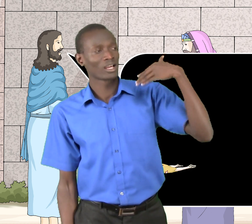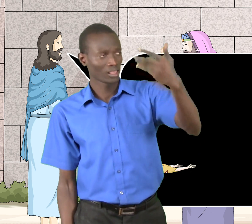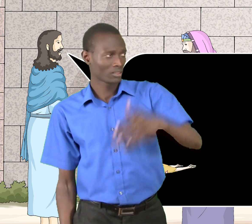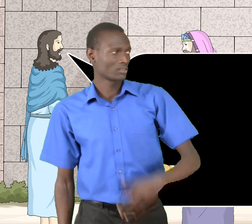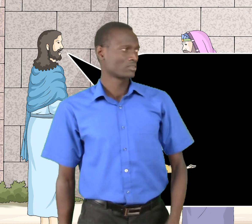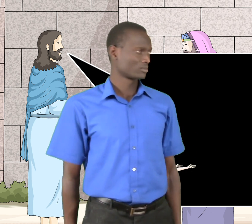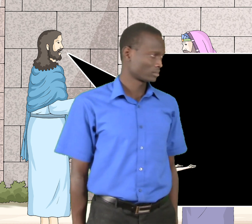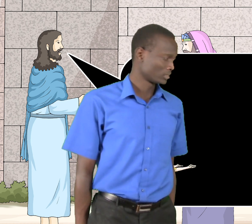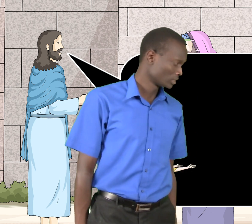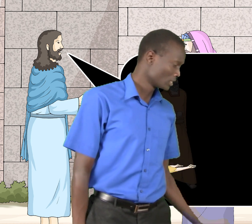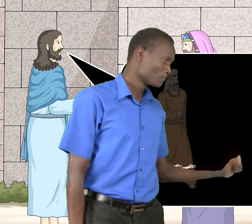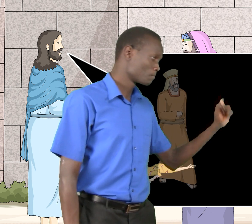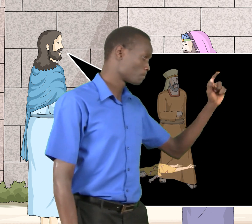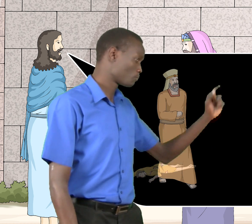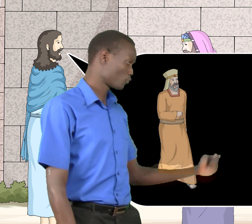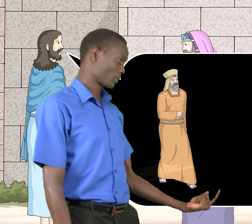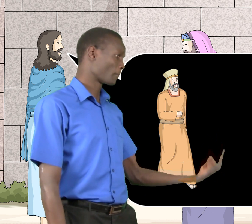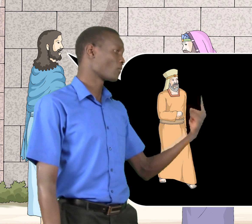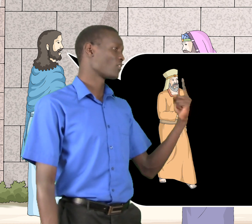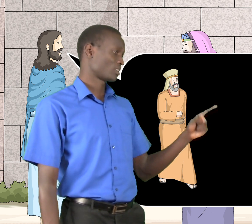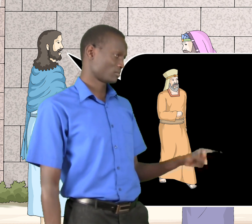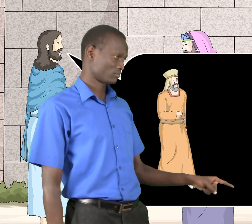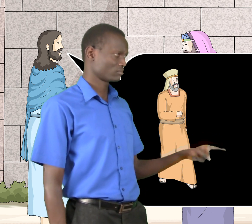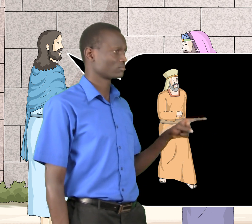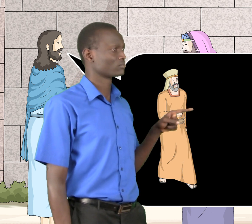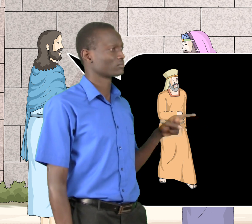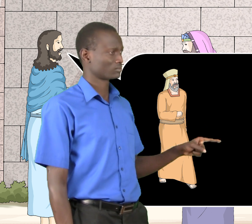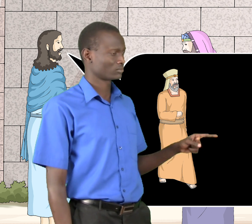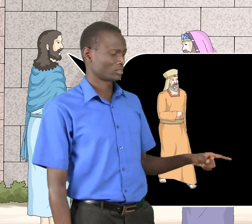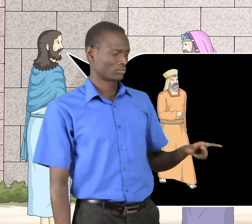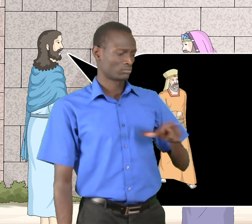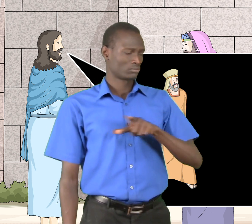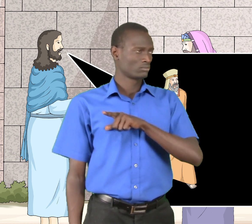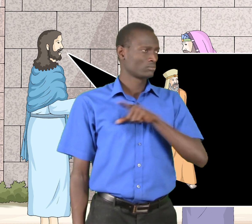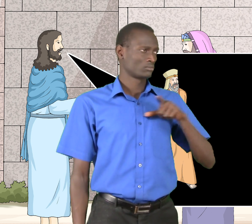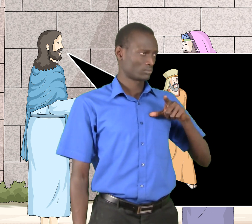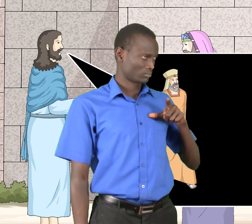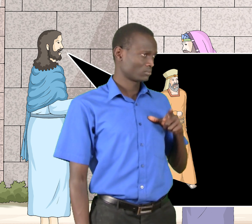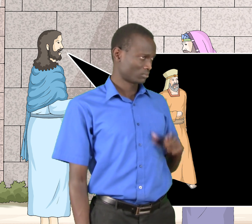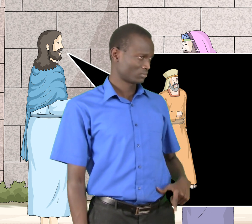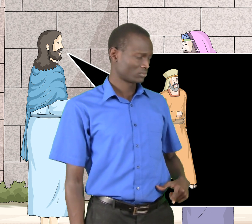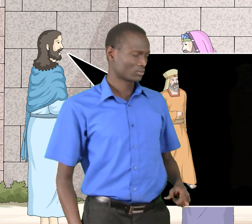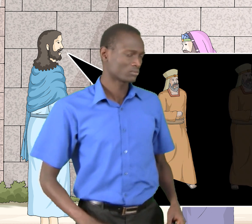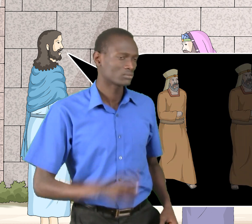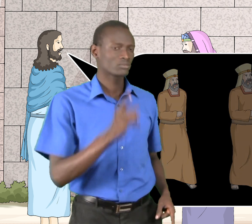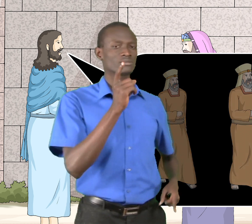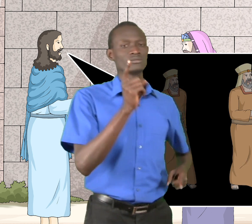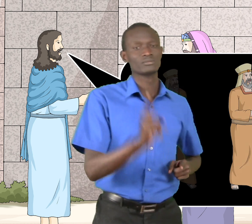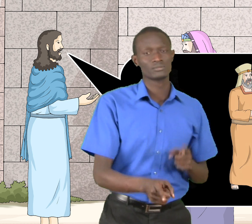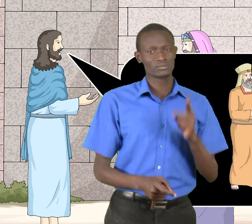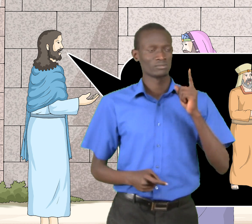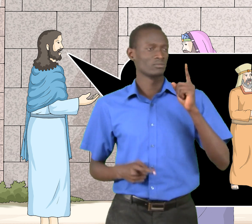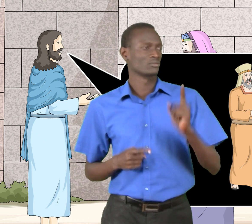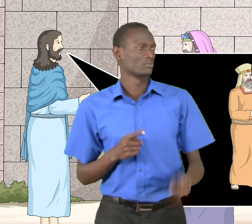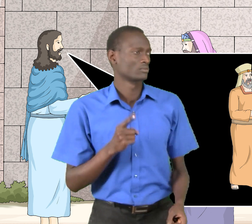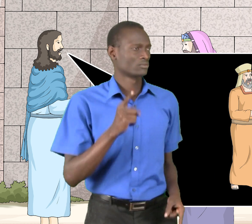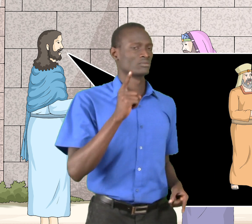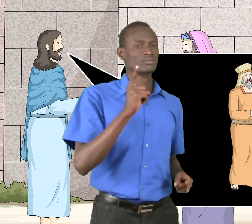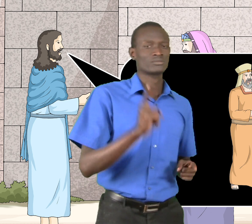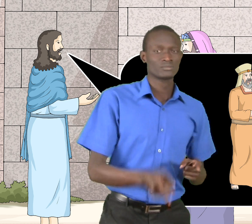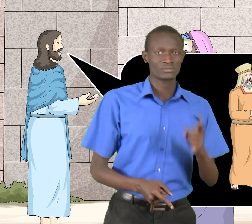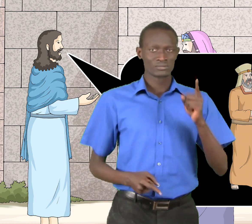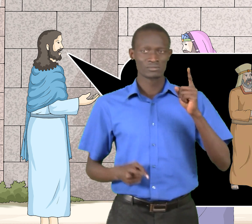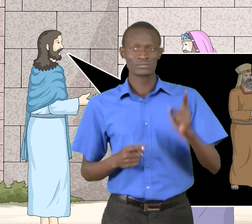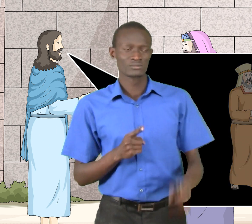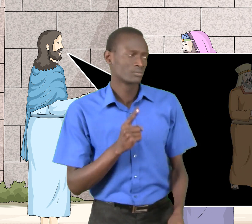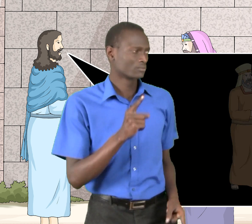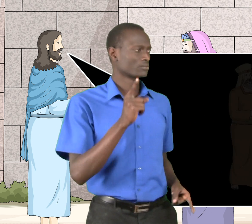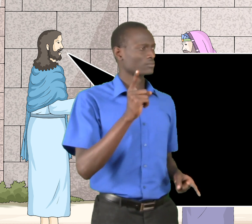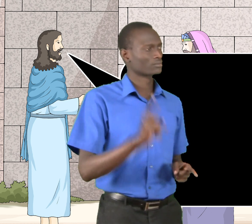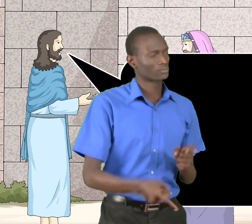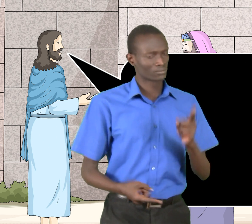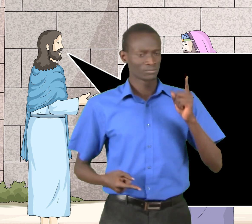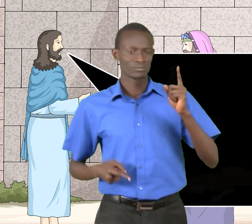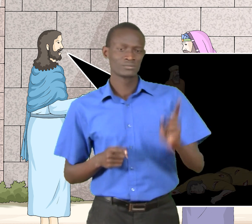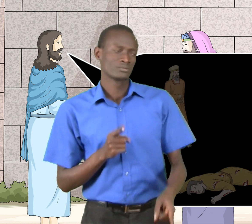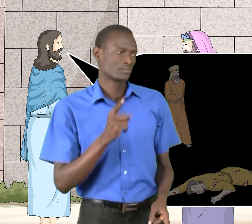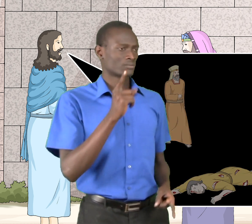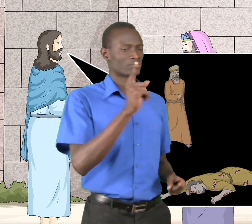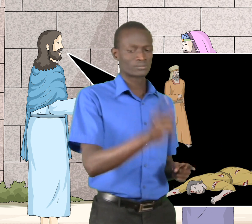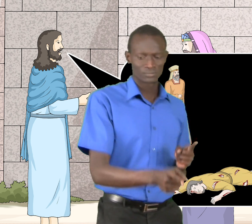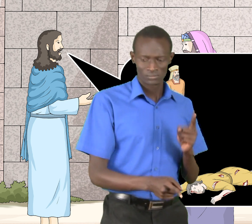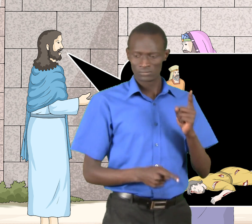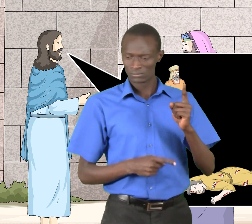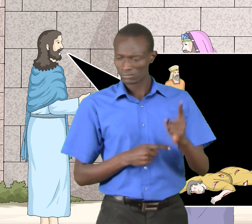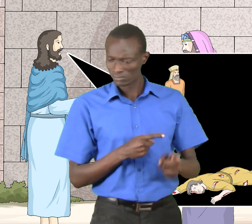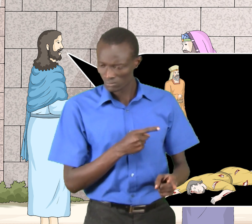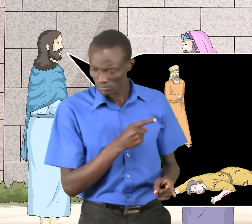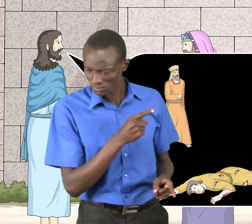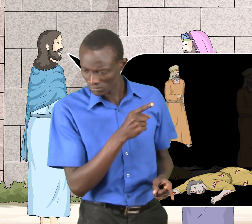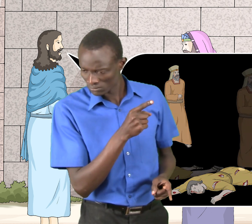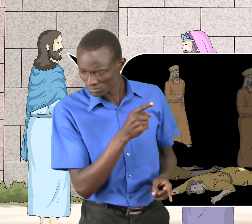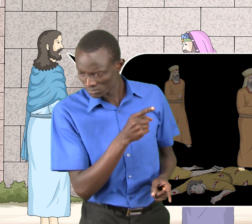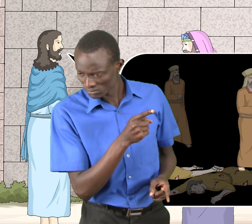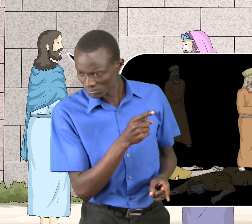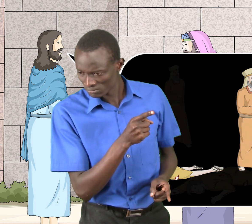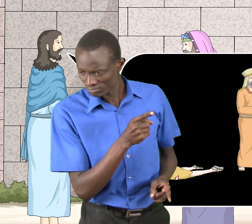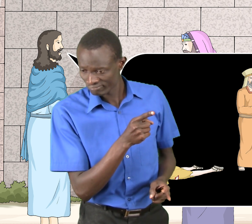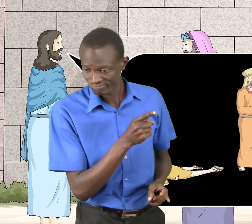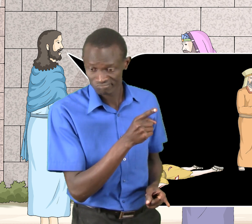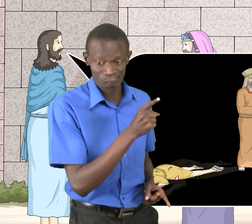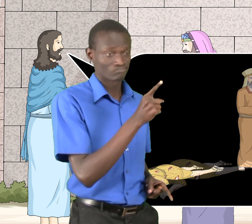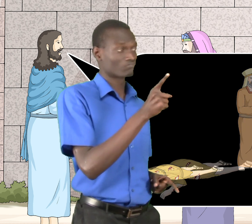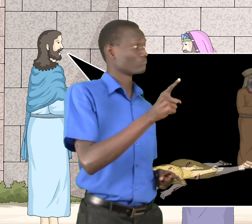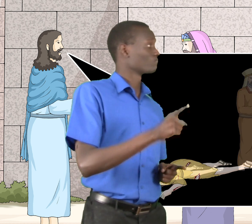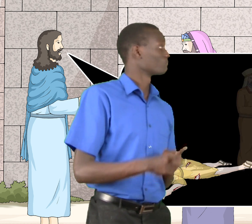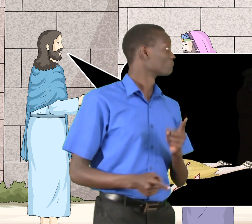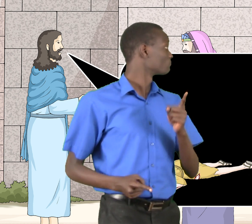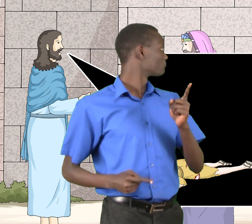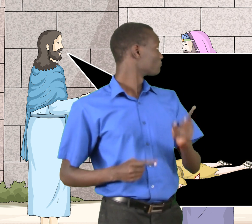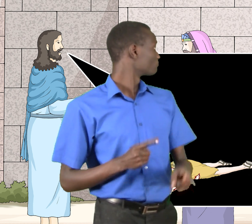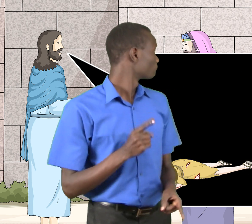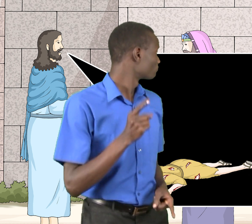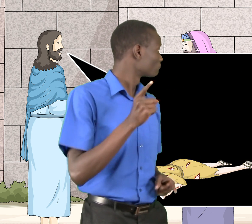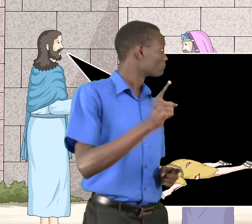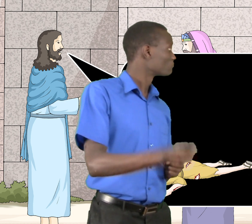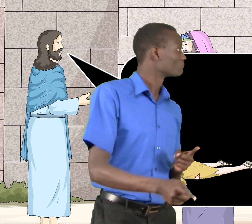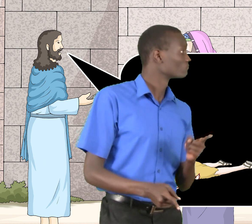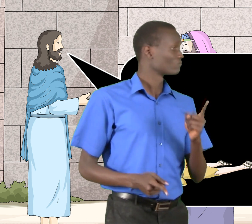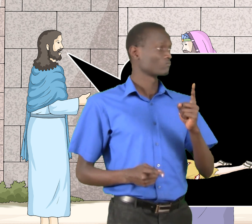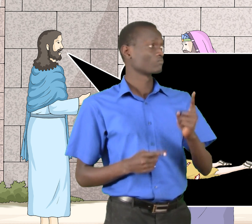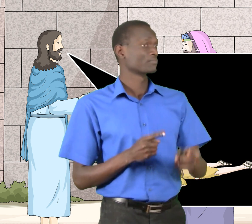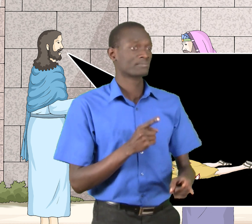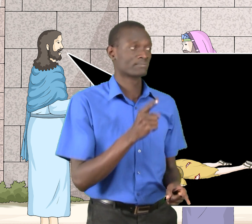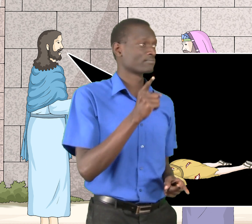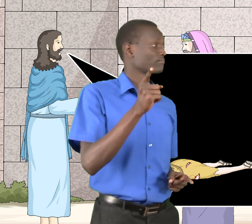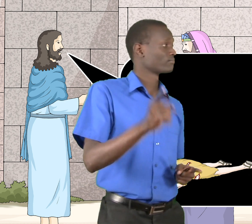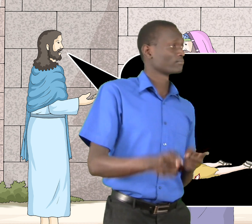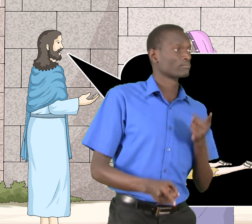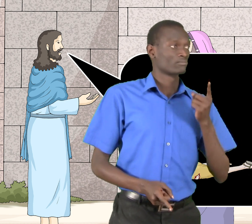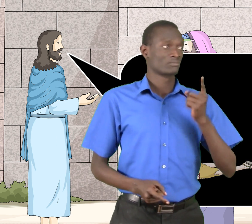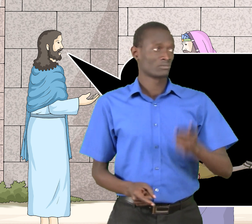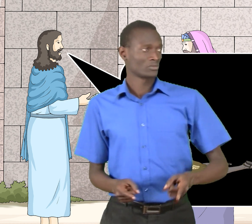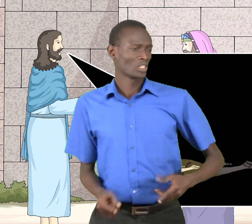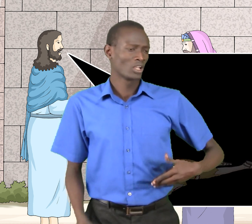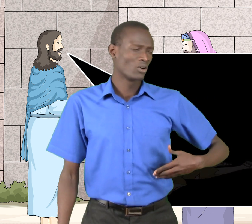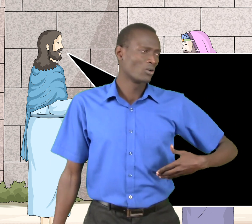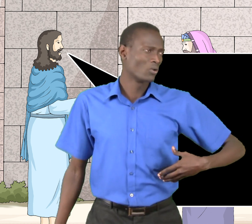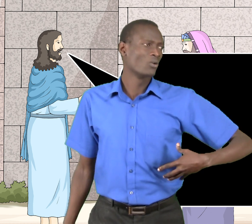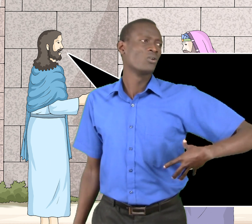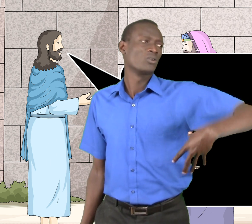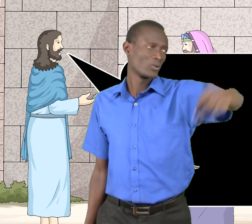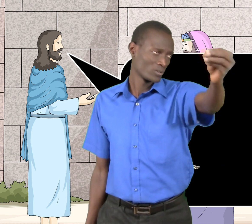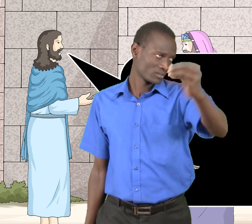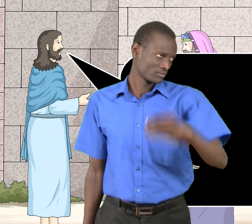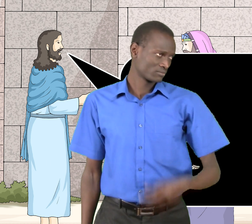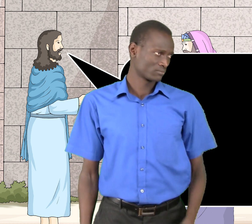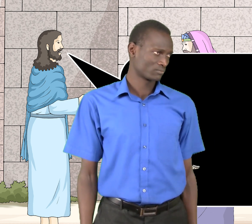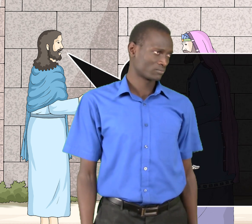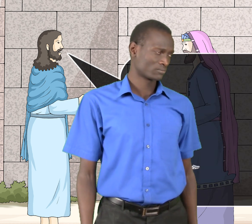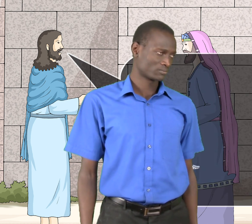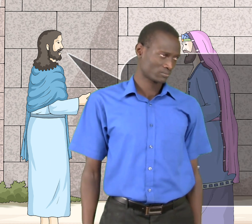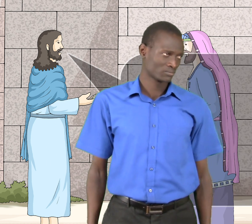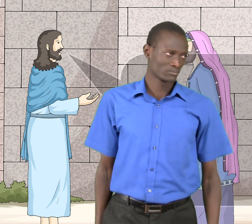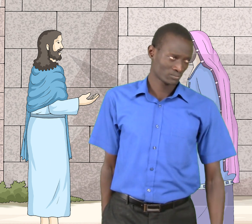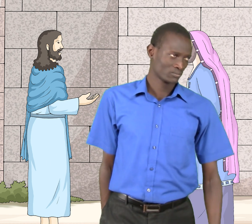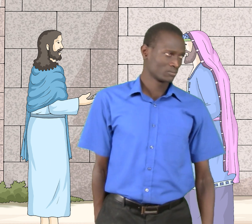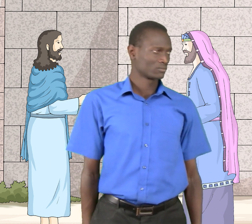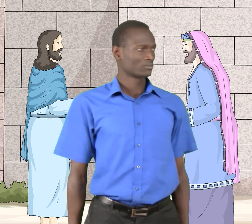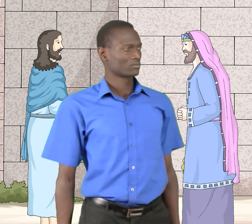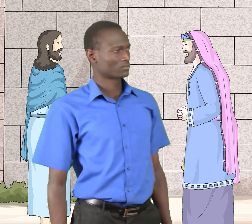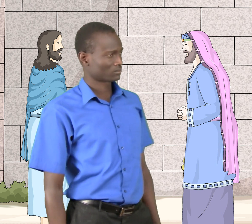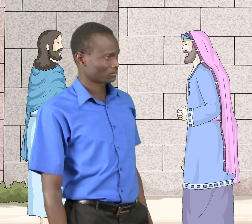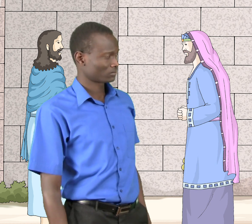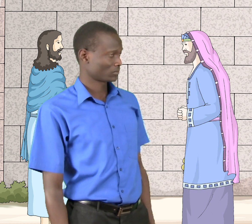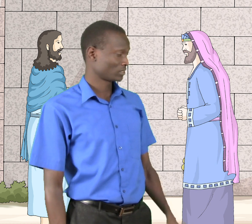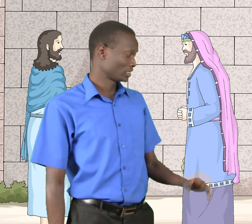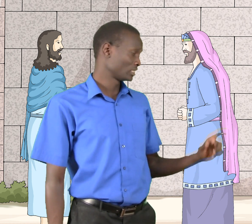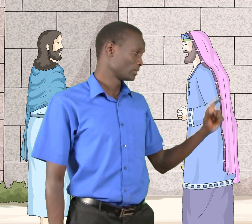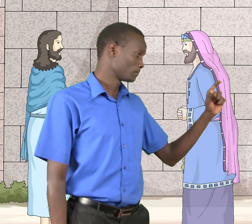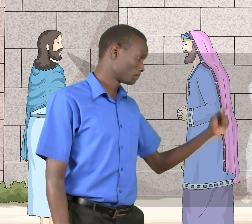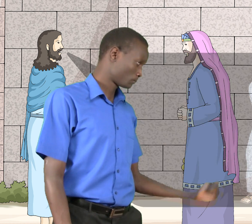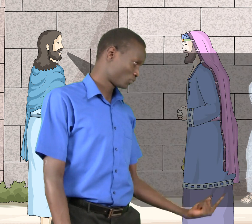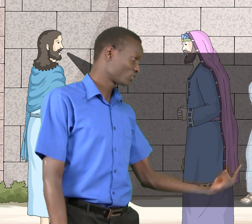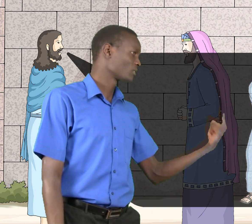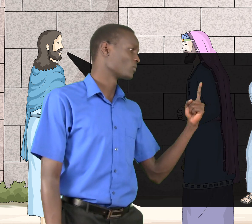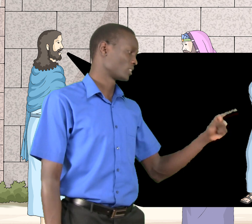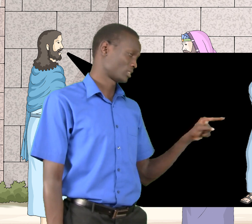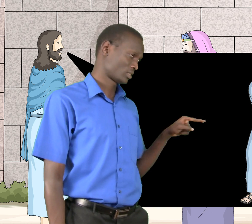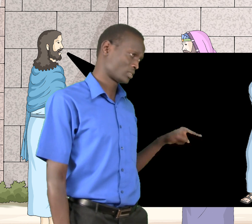So too, when a Levite came to that spot and saw him, he passed by on the other side.